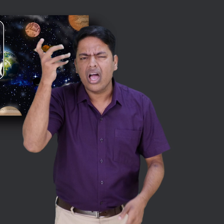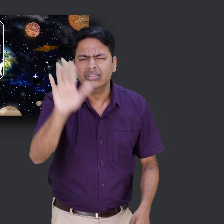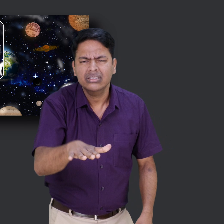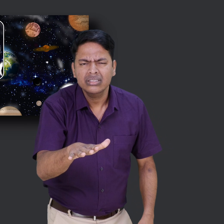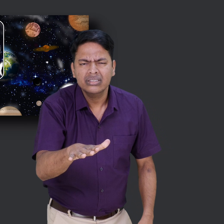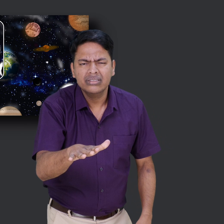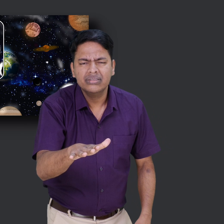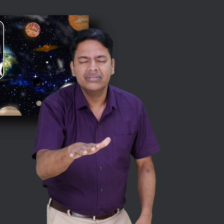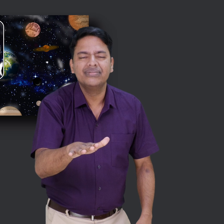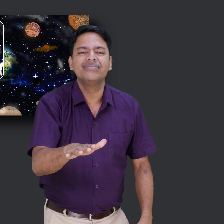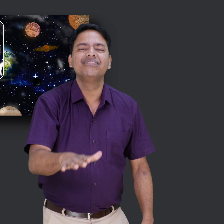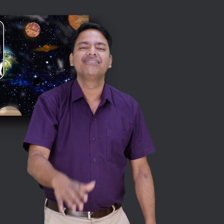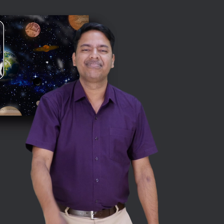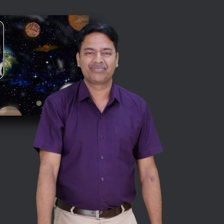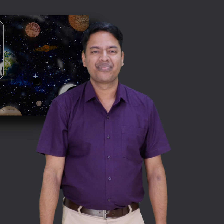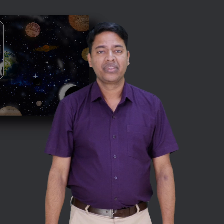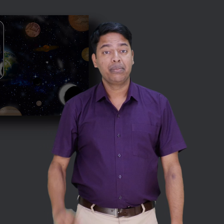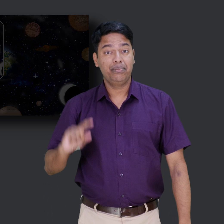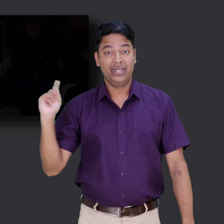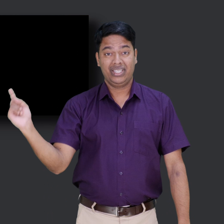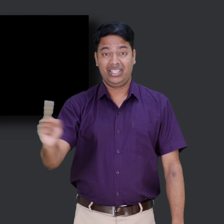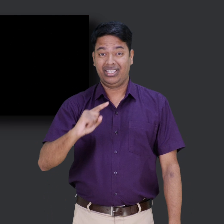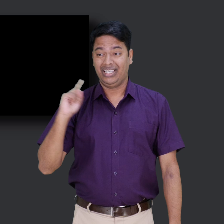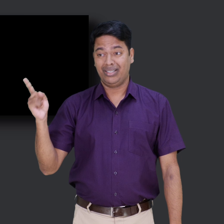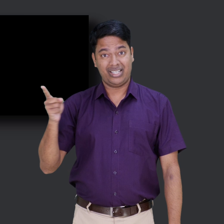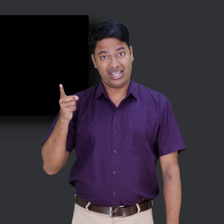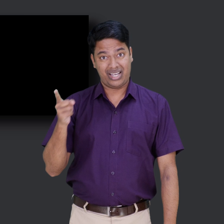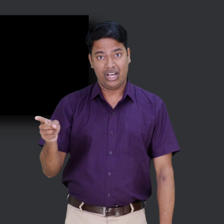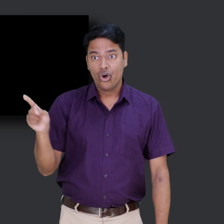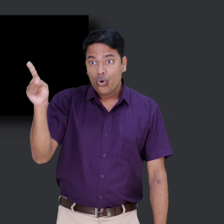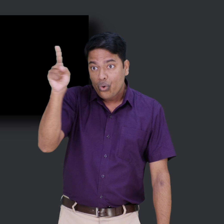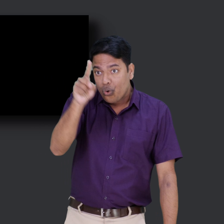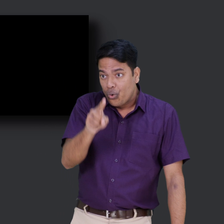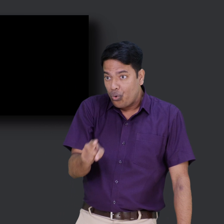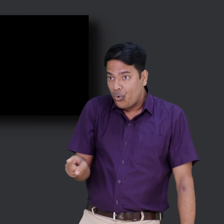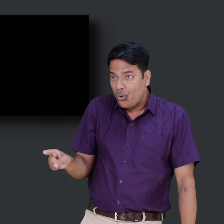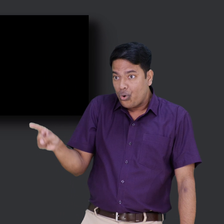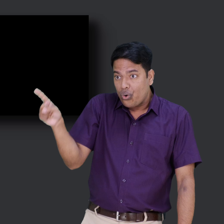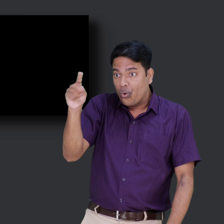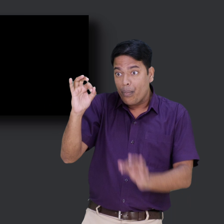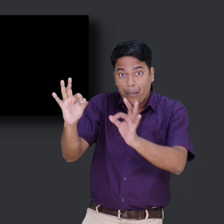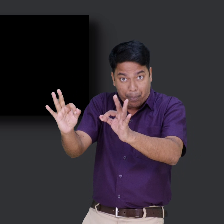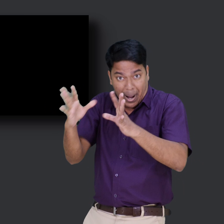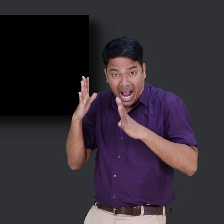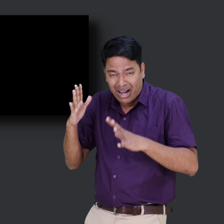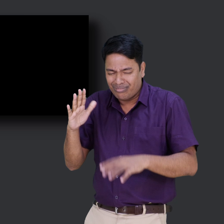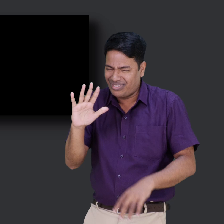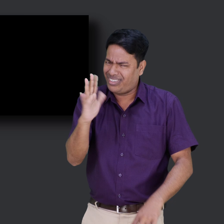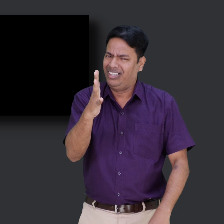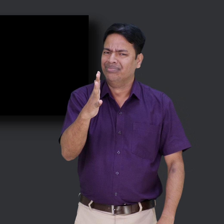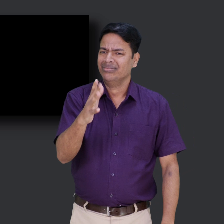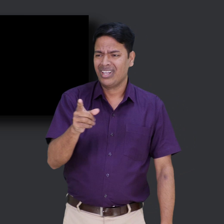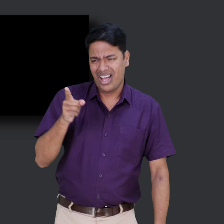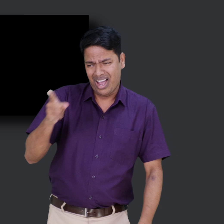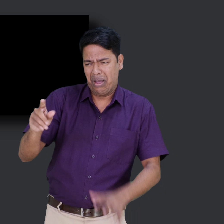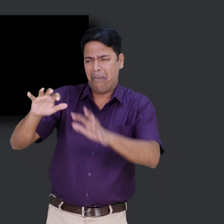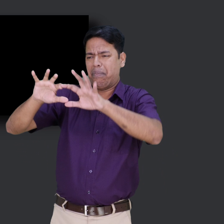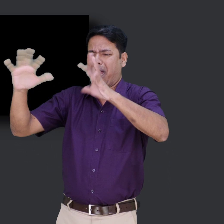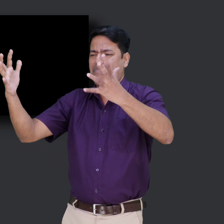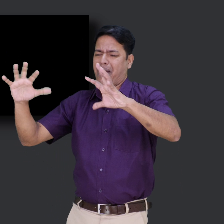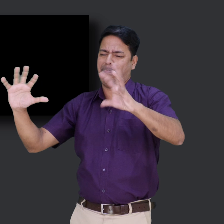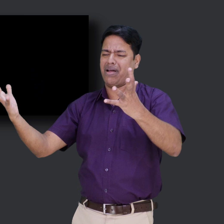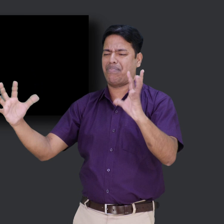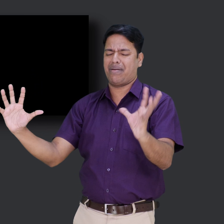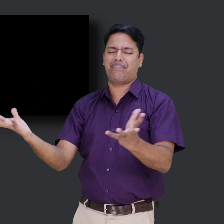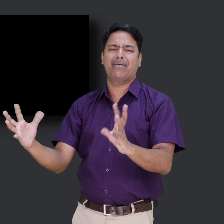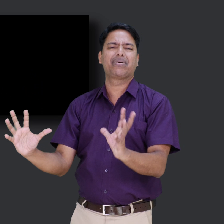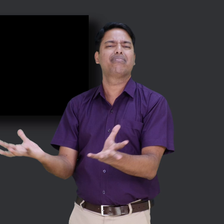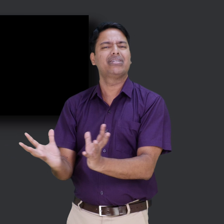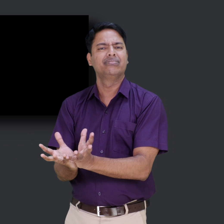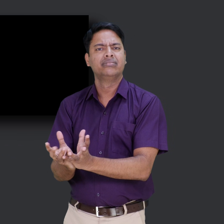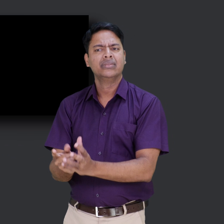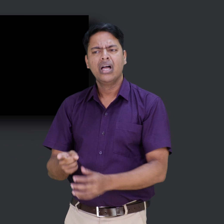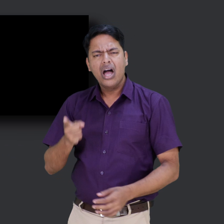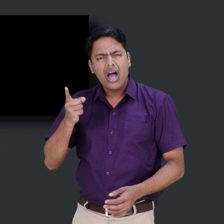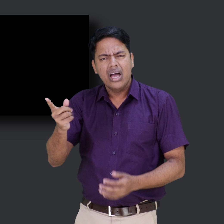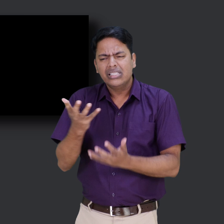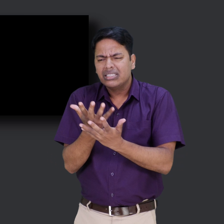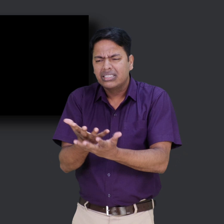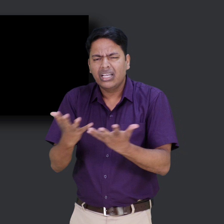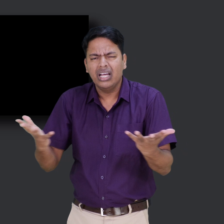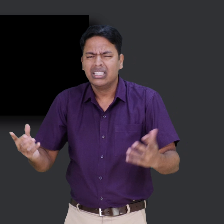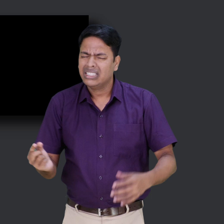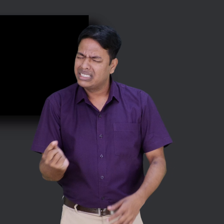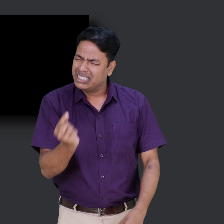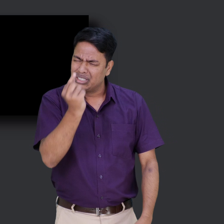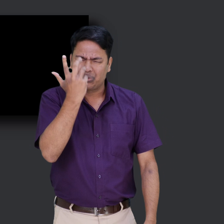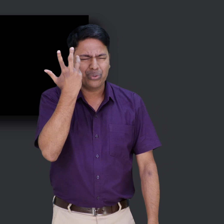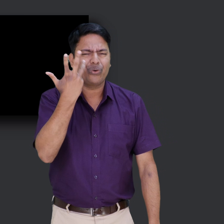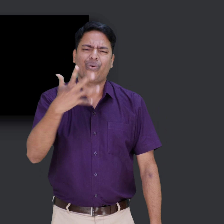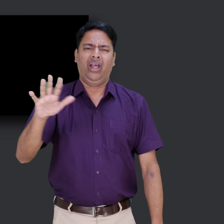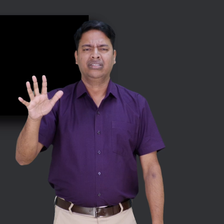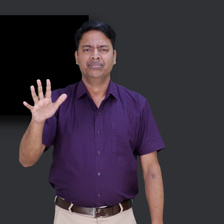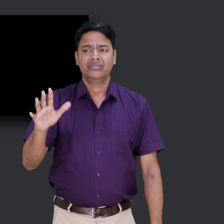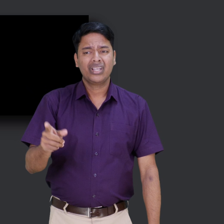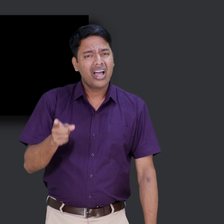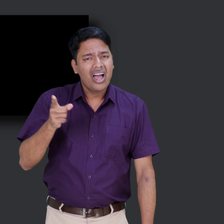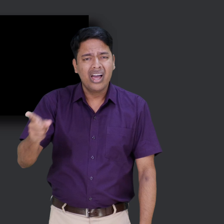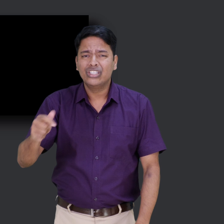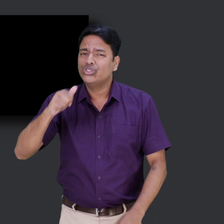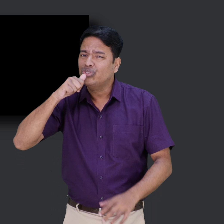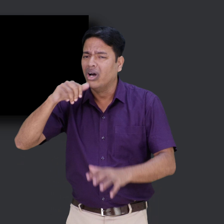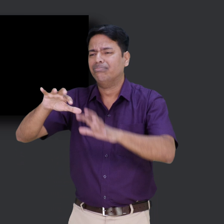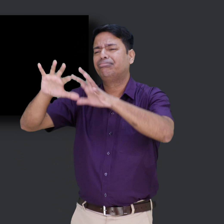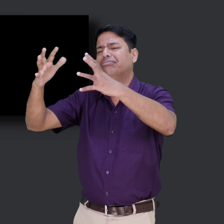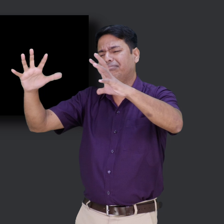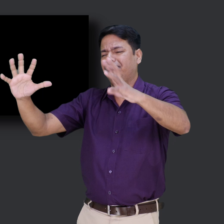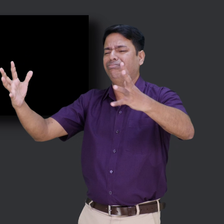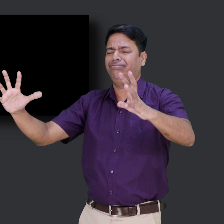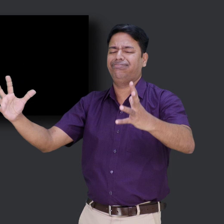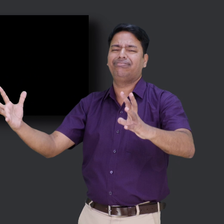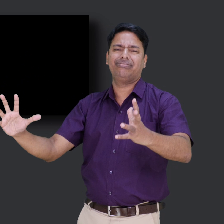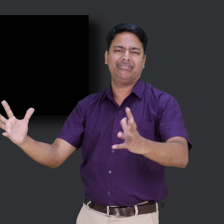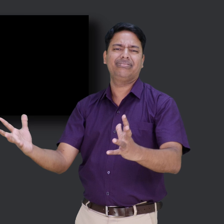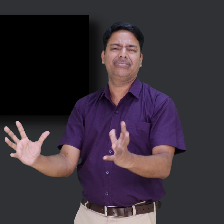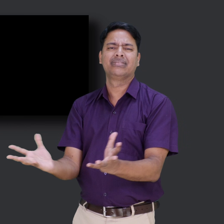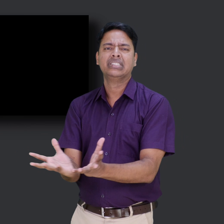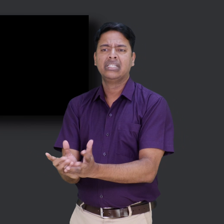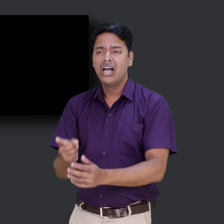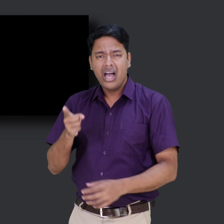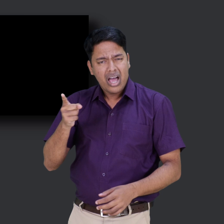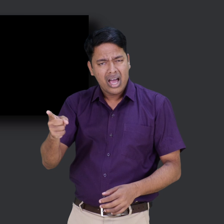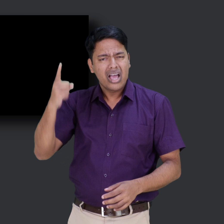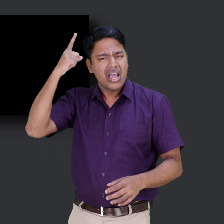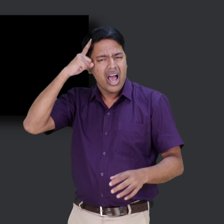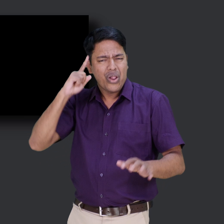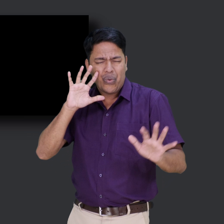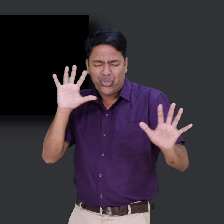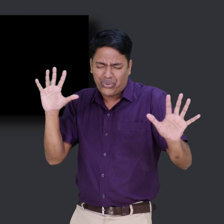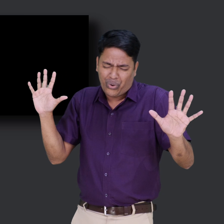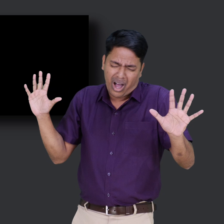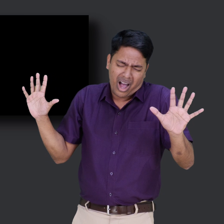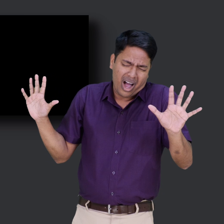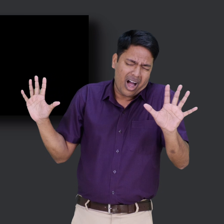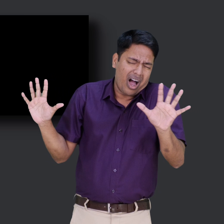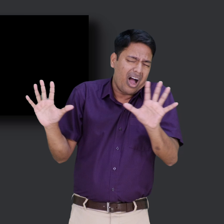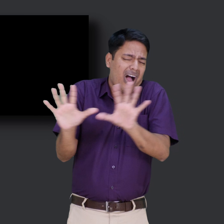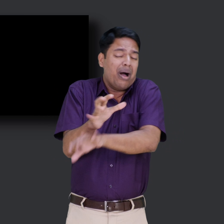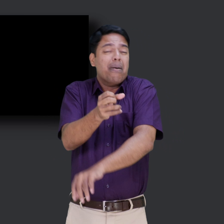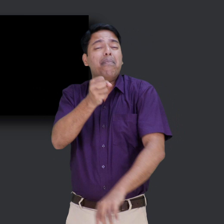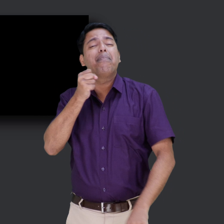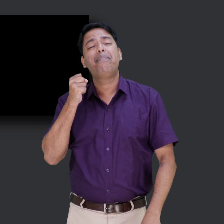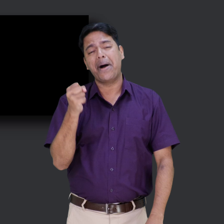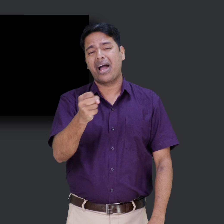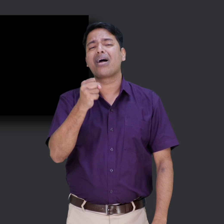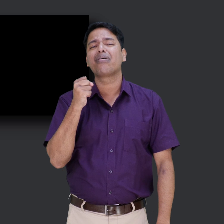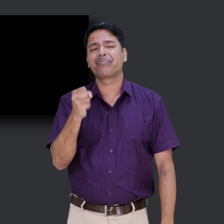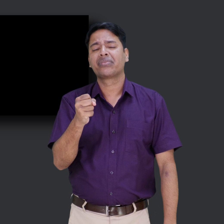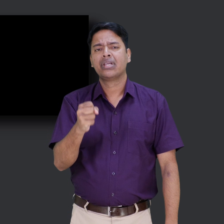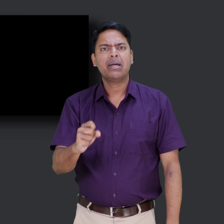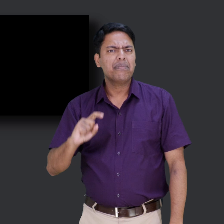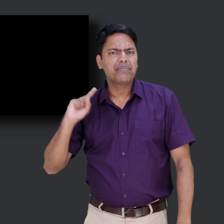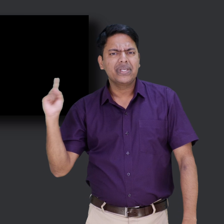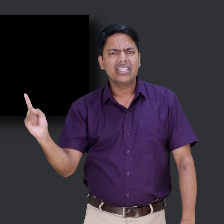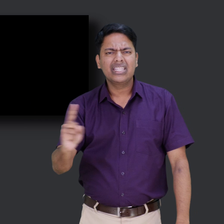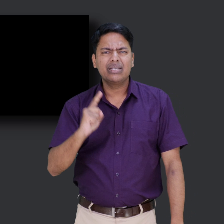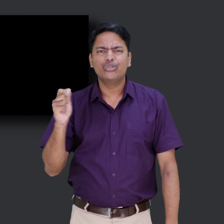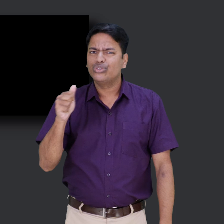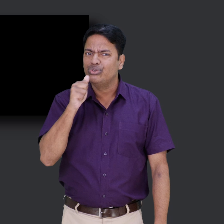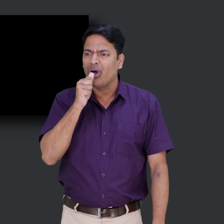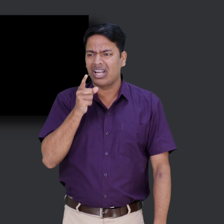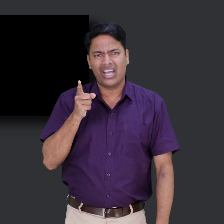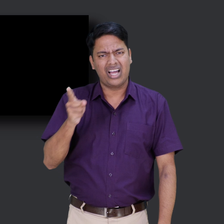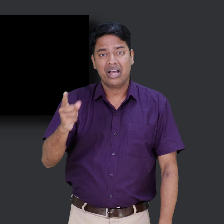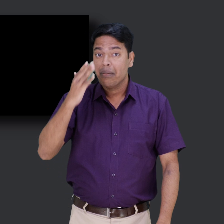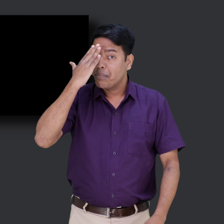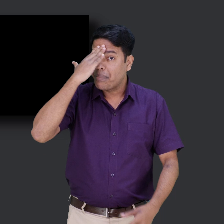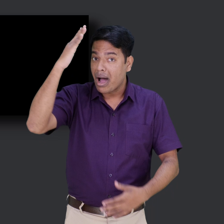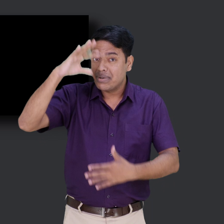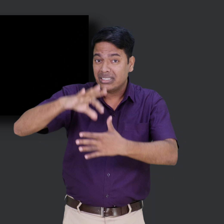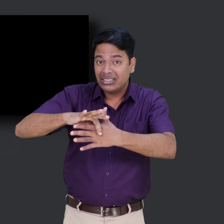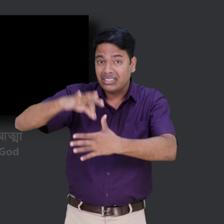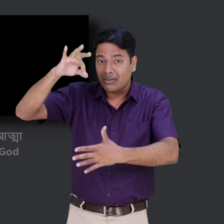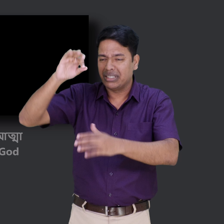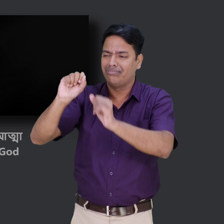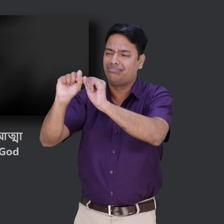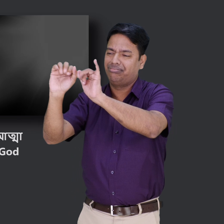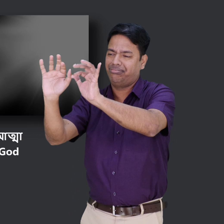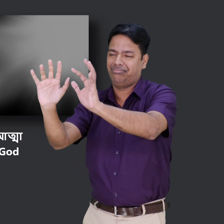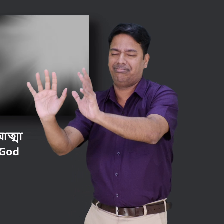Now the earth was formless and void, and darkness was over the surface of the deep.